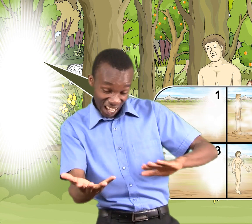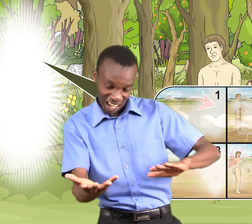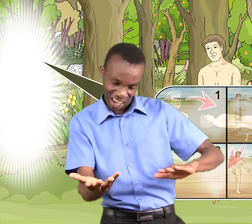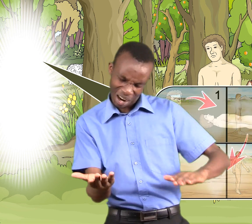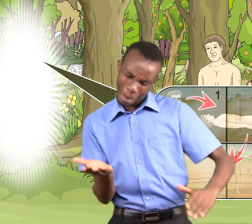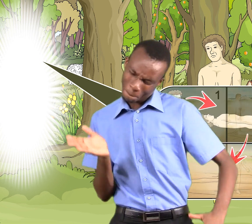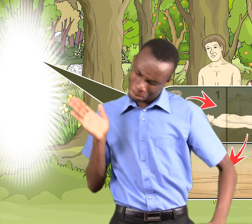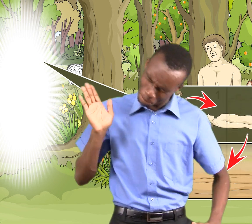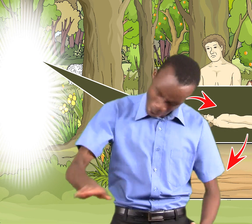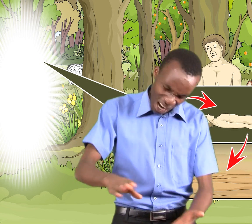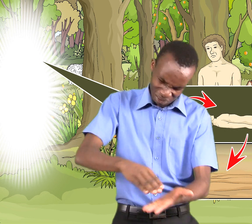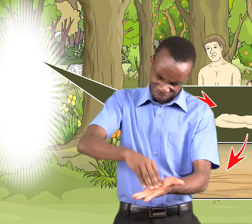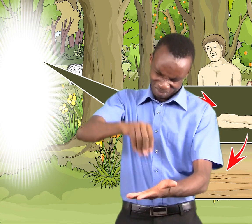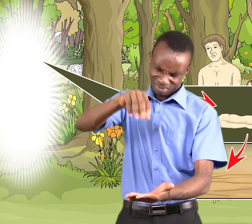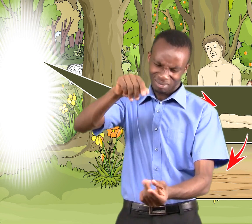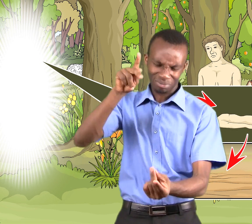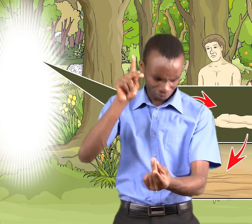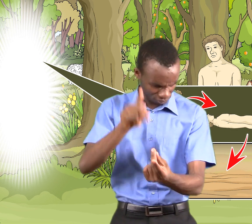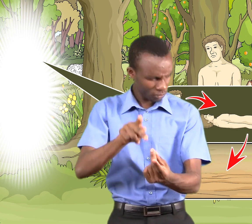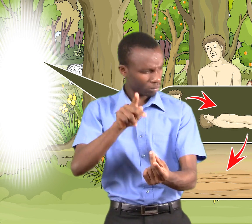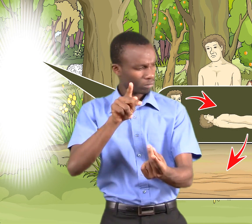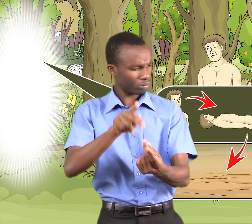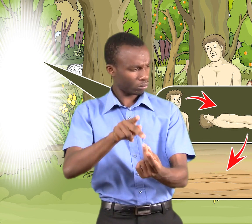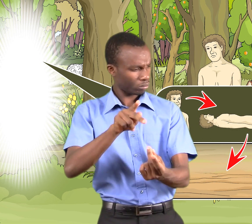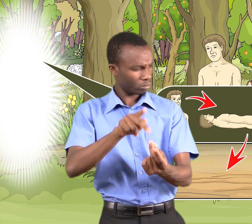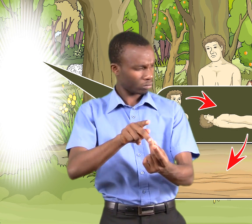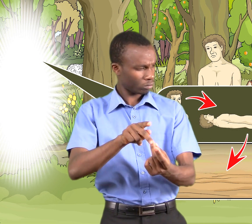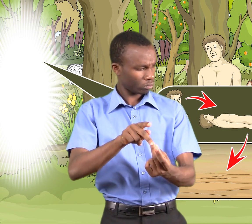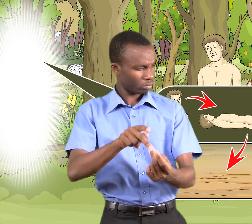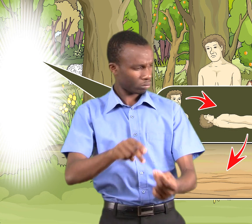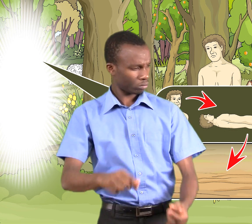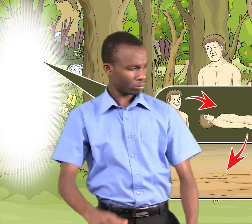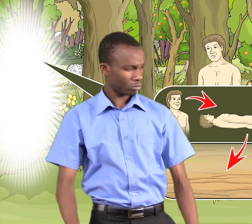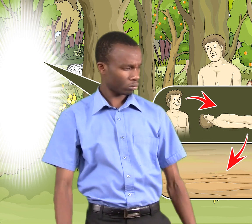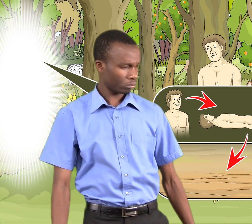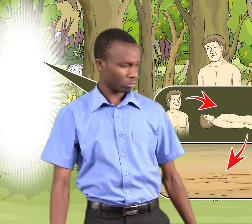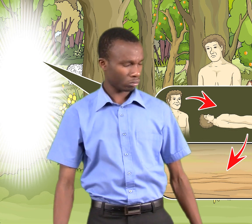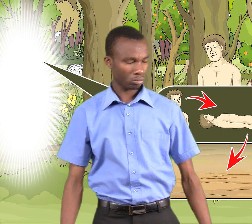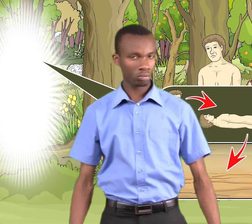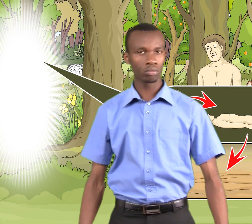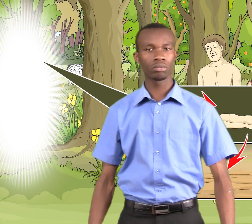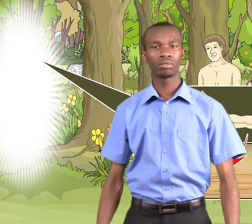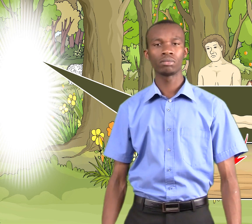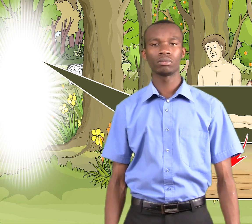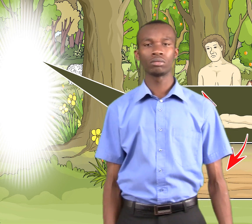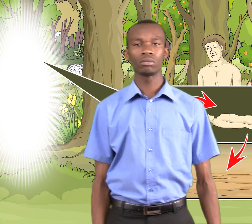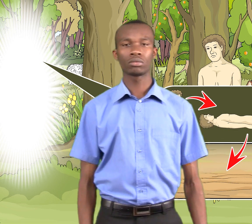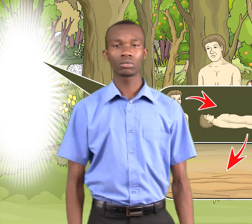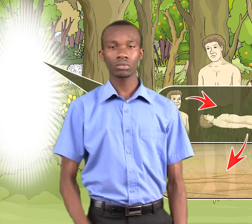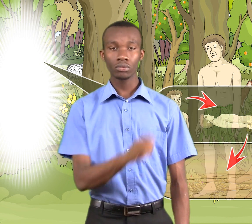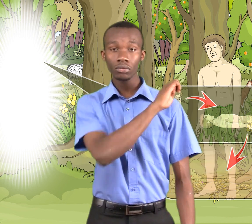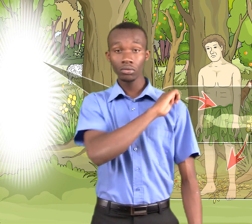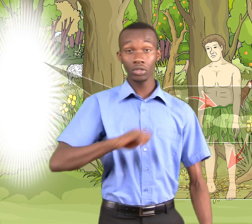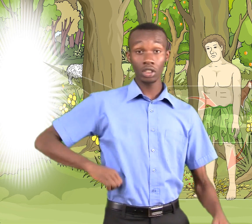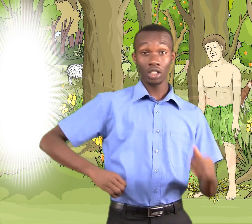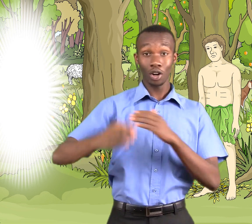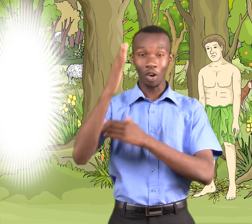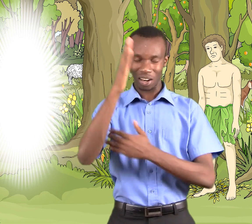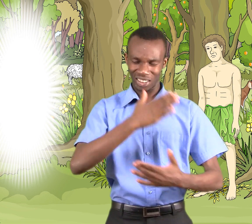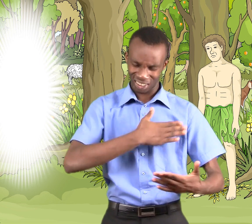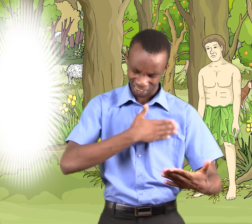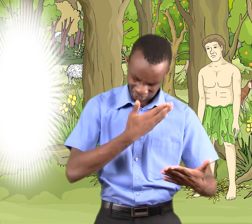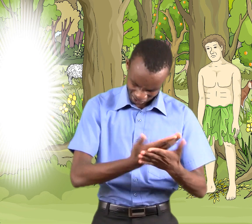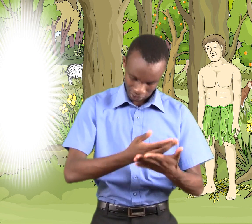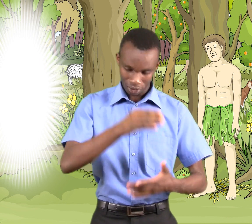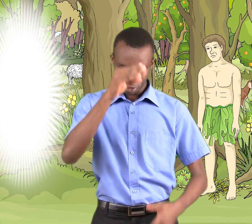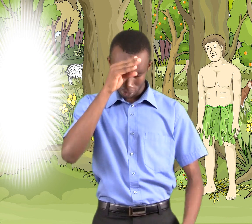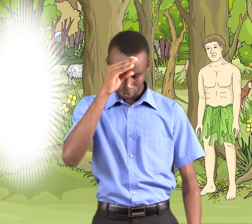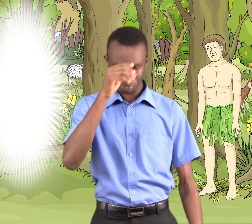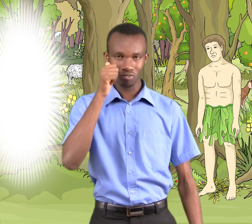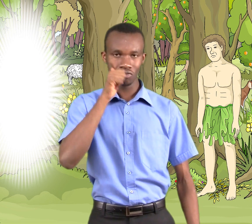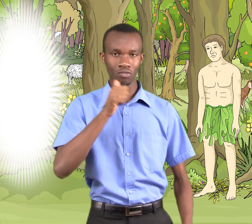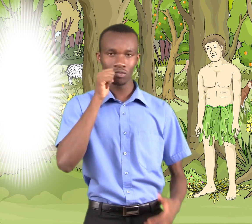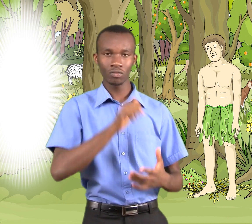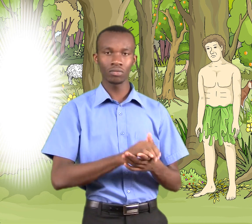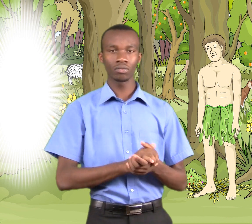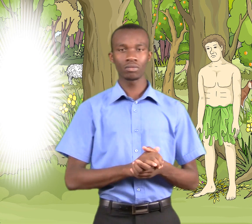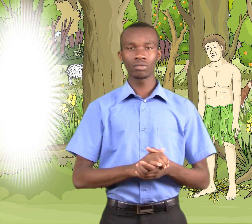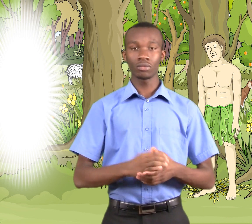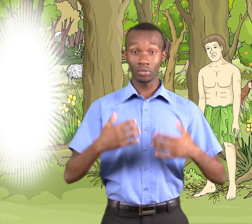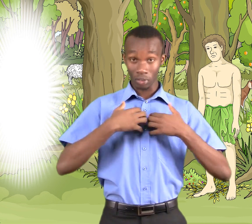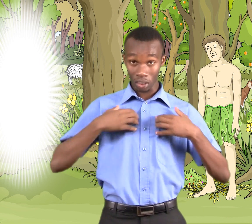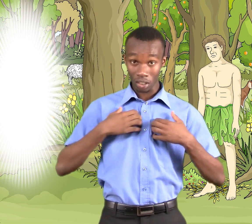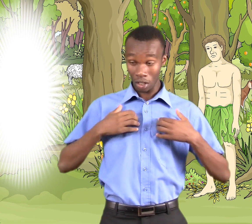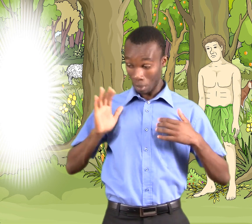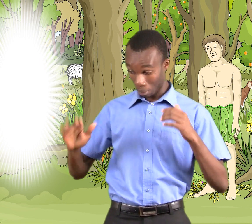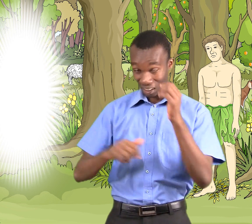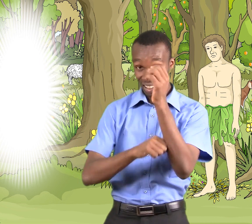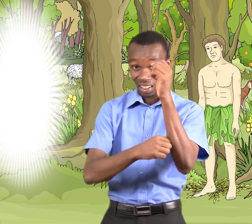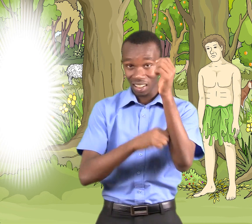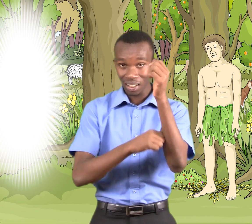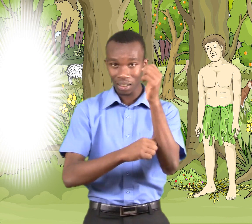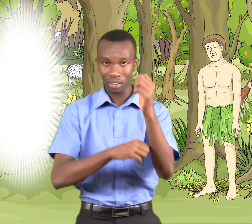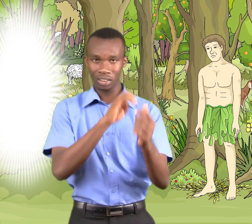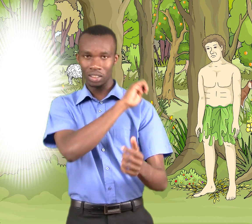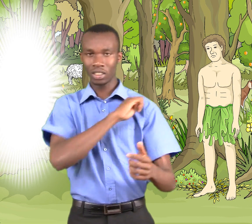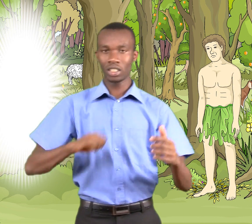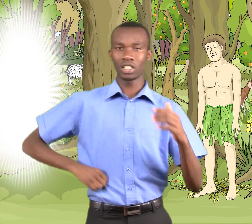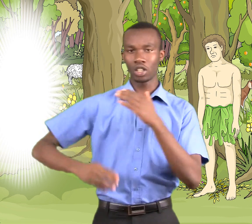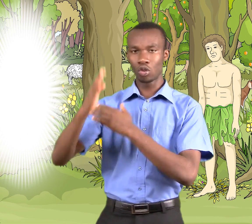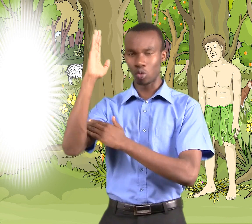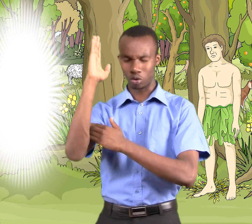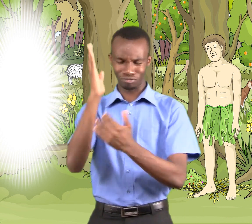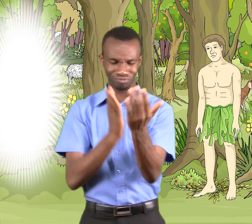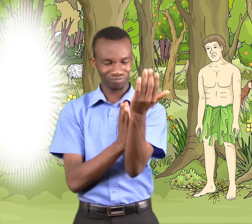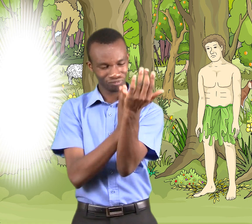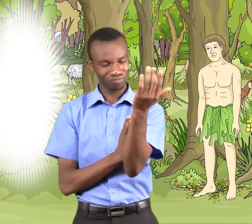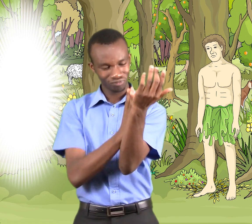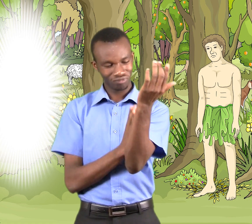And Adam named his wife Eve, because she would be the mother of all the living.